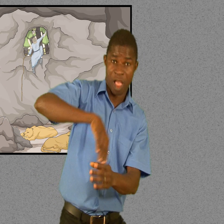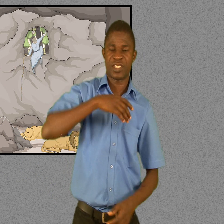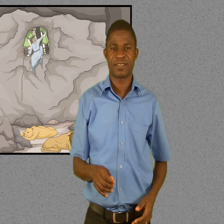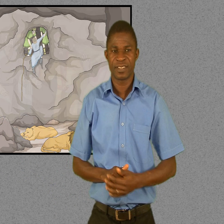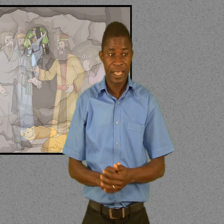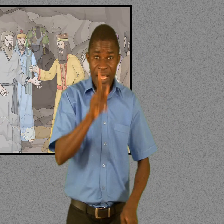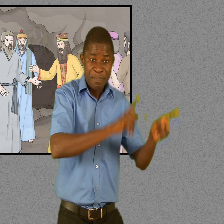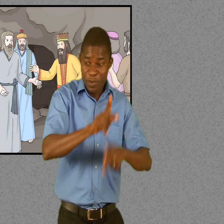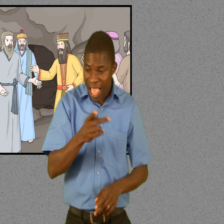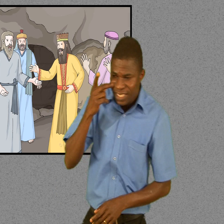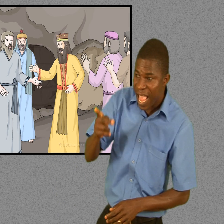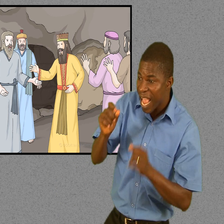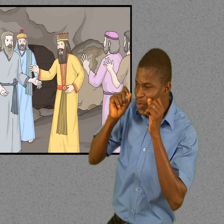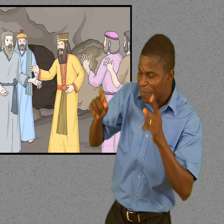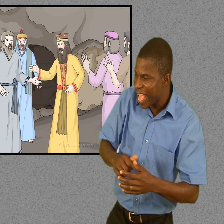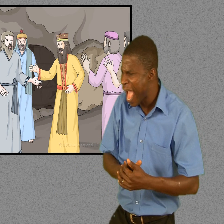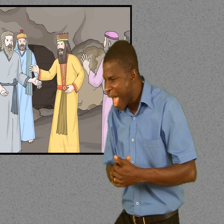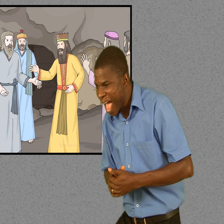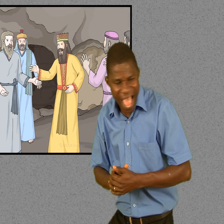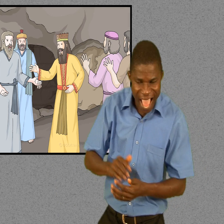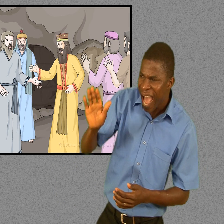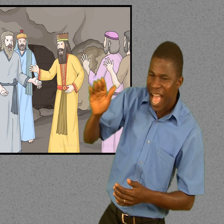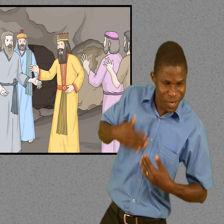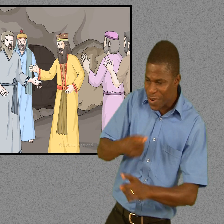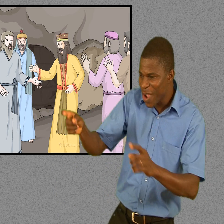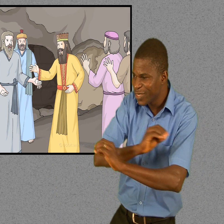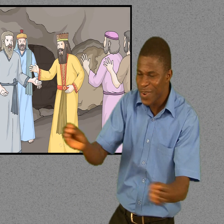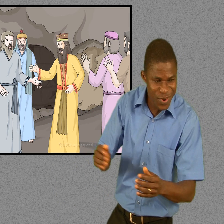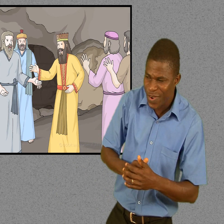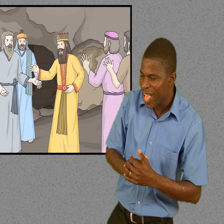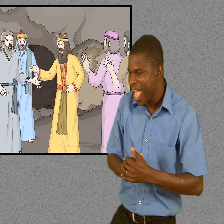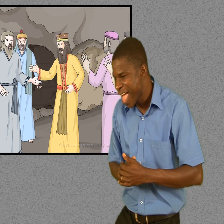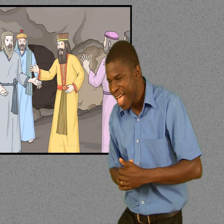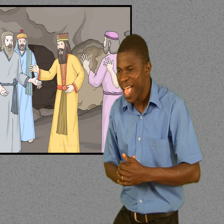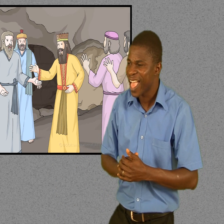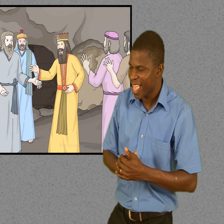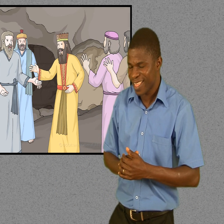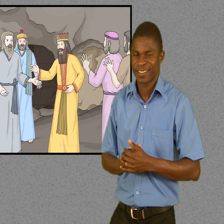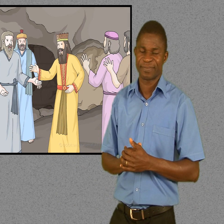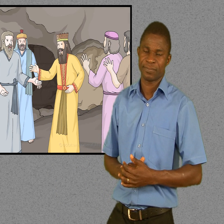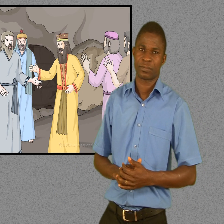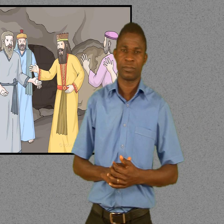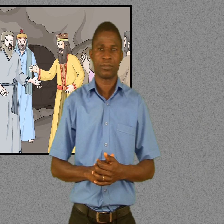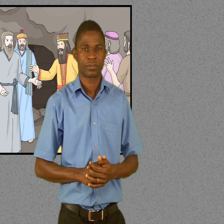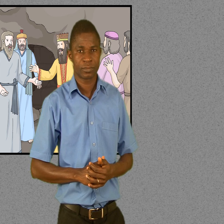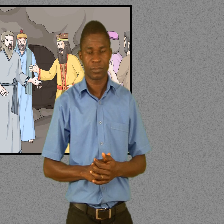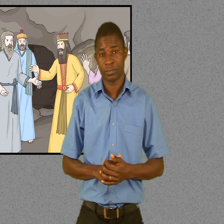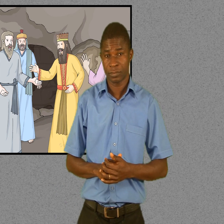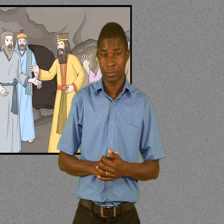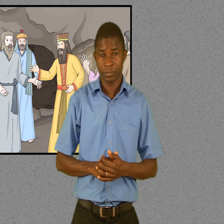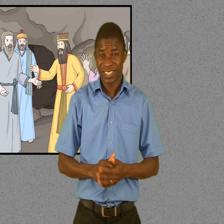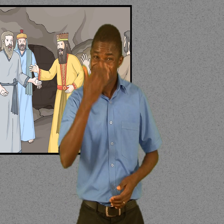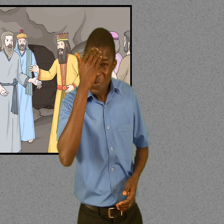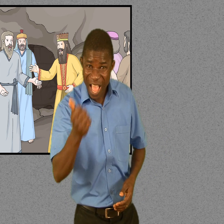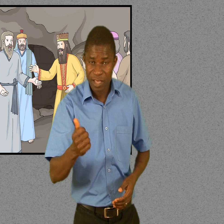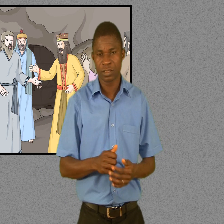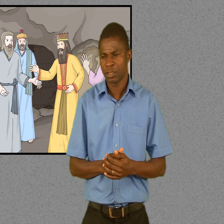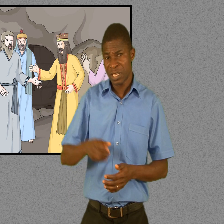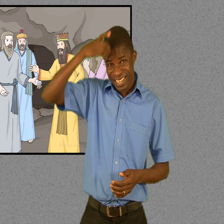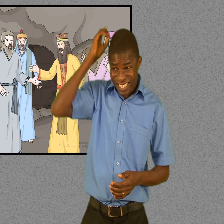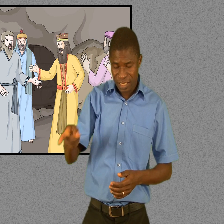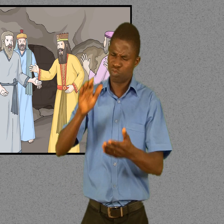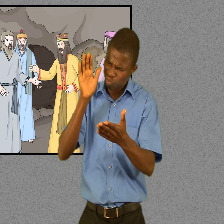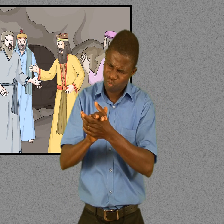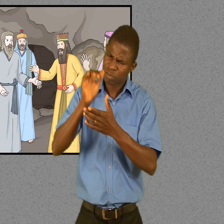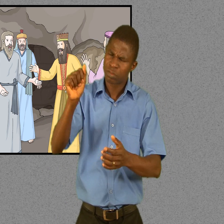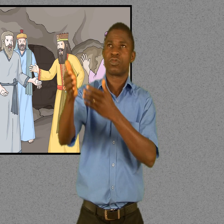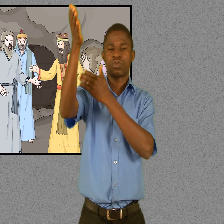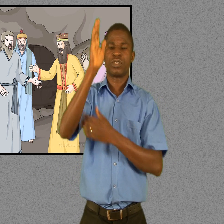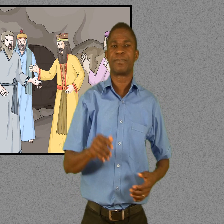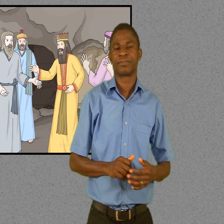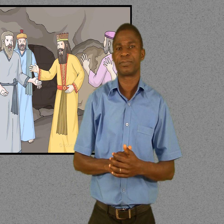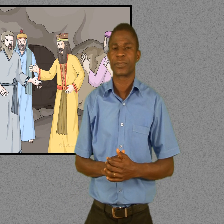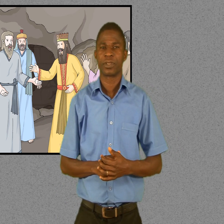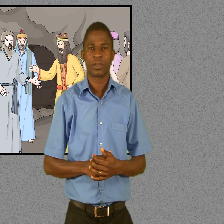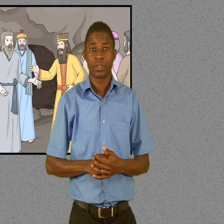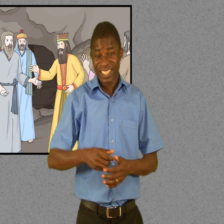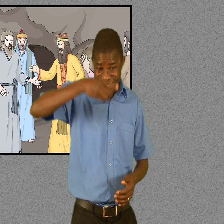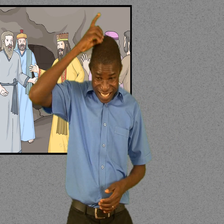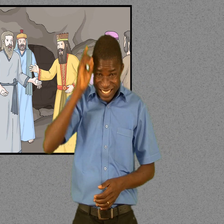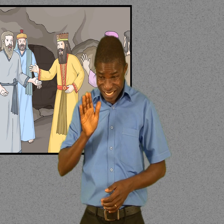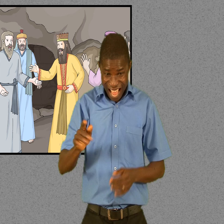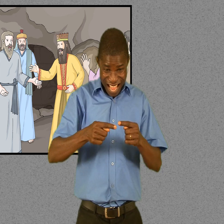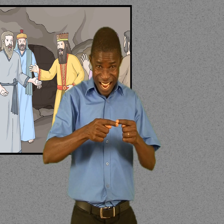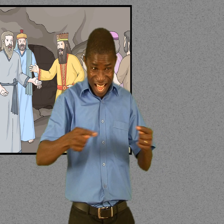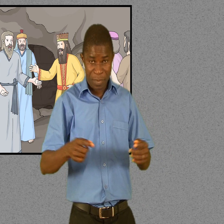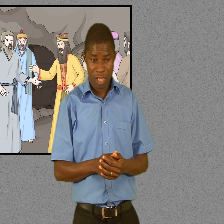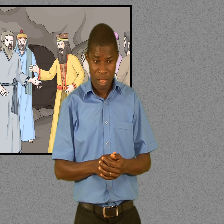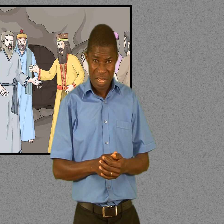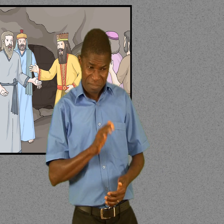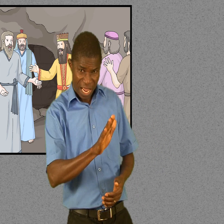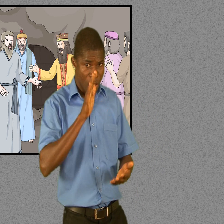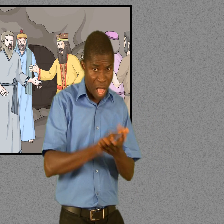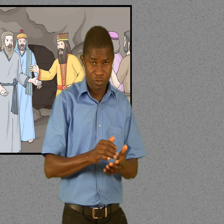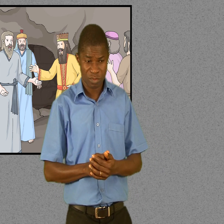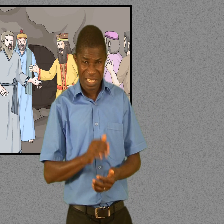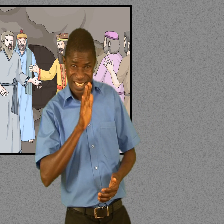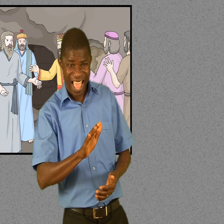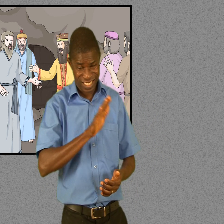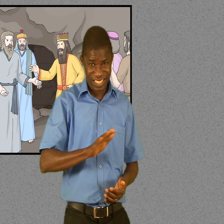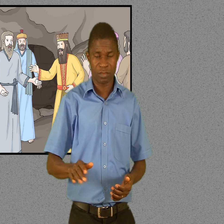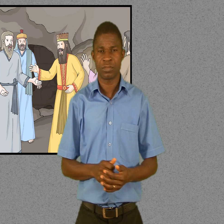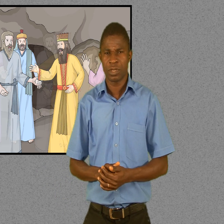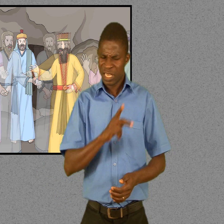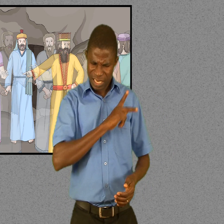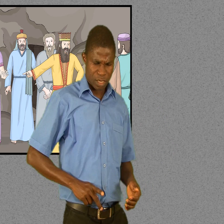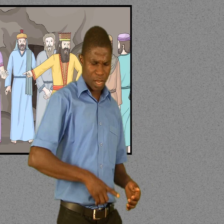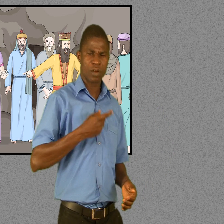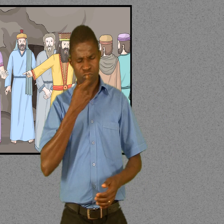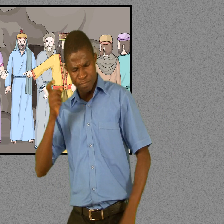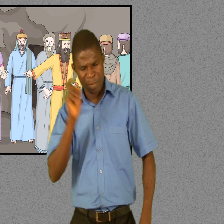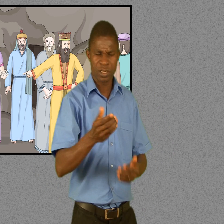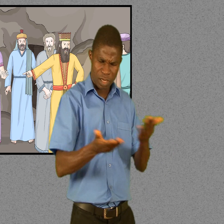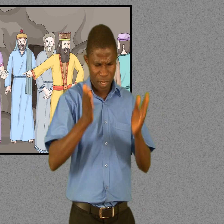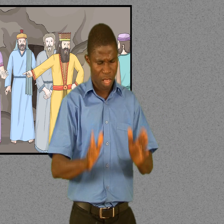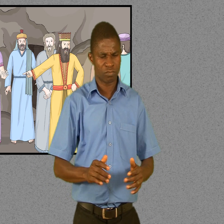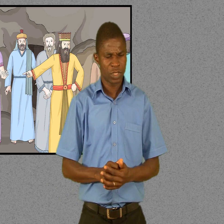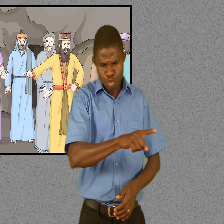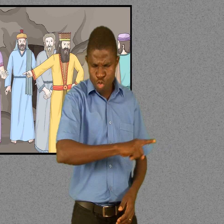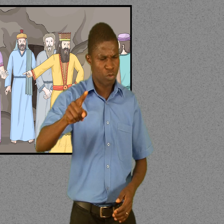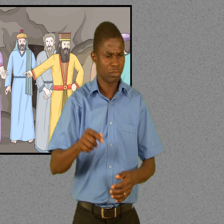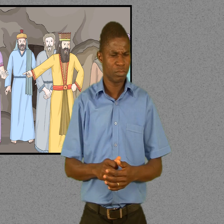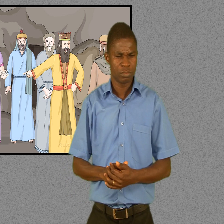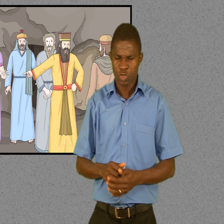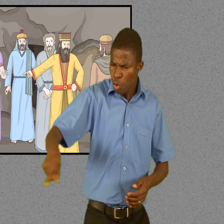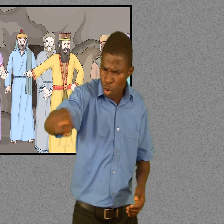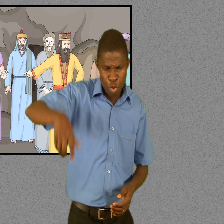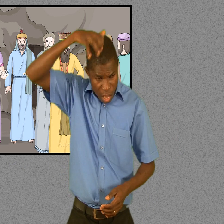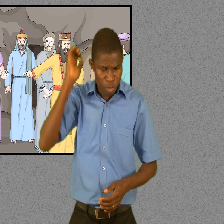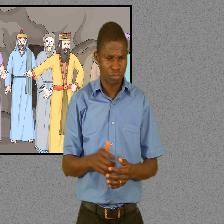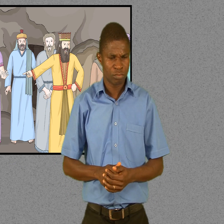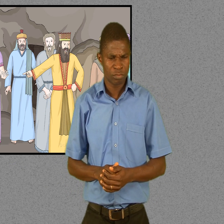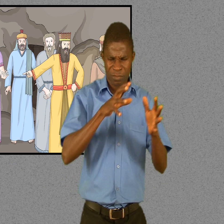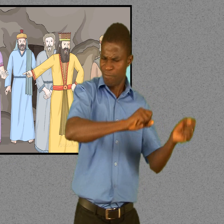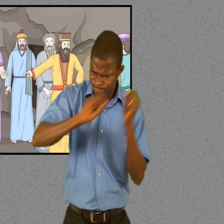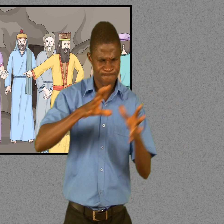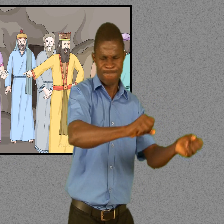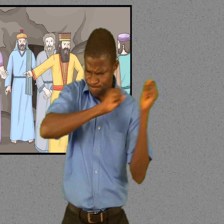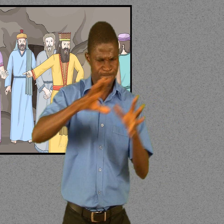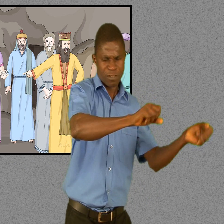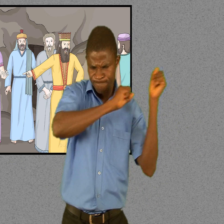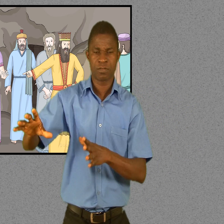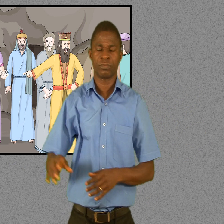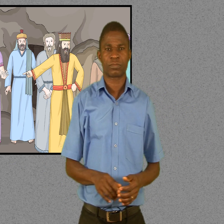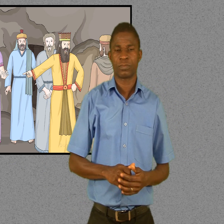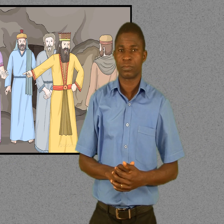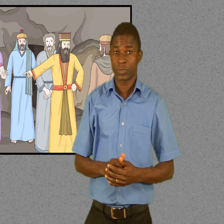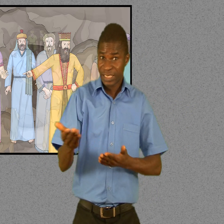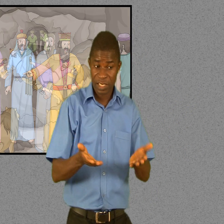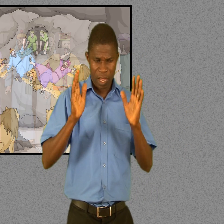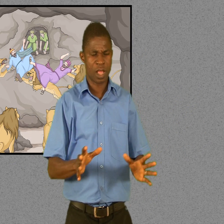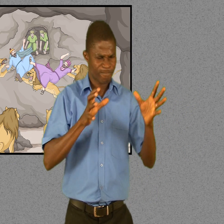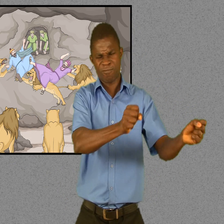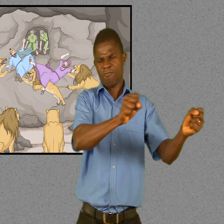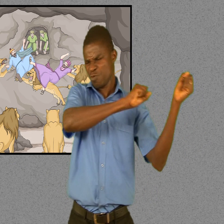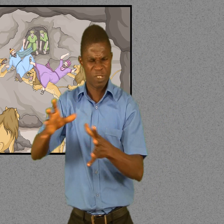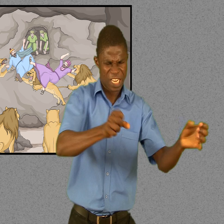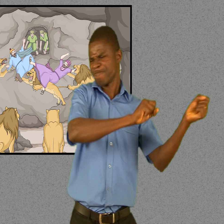At the command of the king, the men who had falsely accused Daniel were brought and thrown into the den of lions—they and their children and wives.